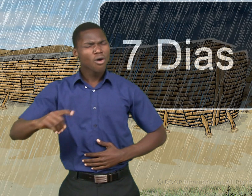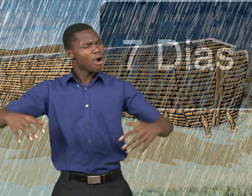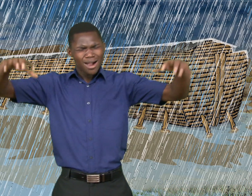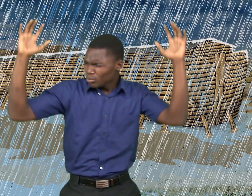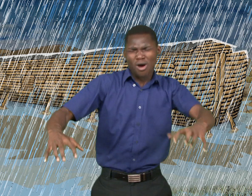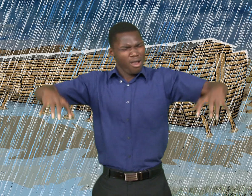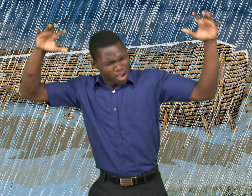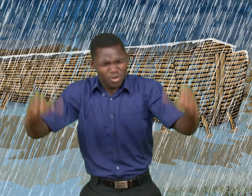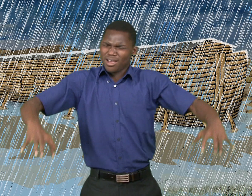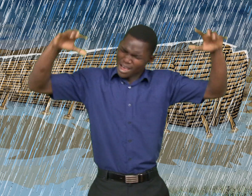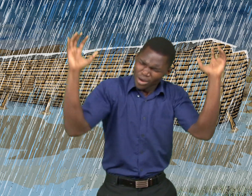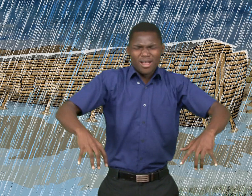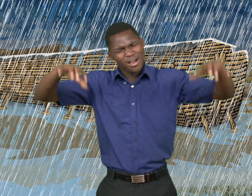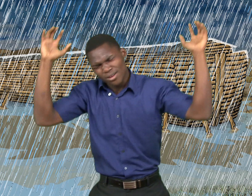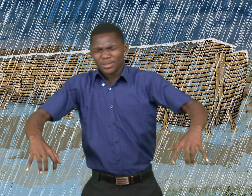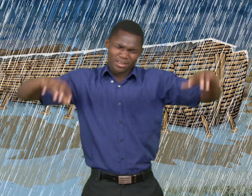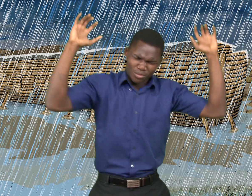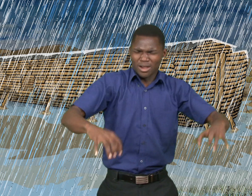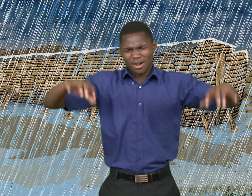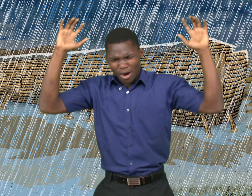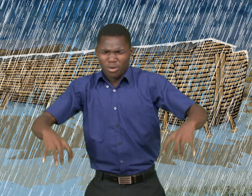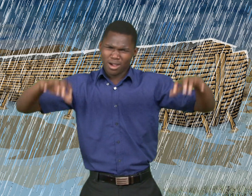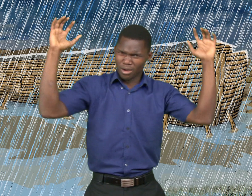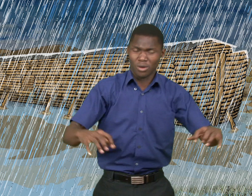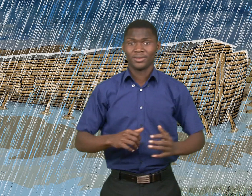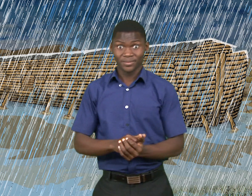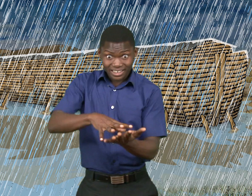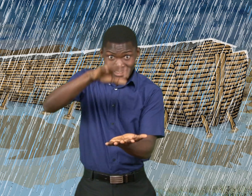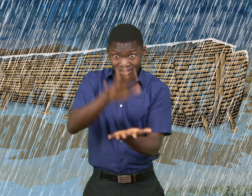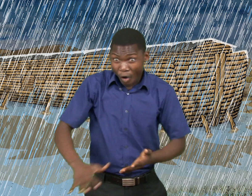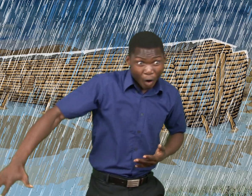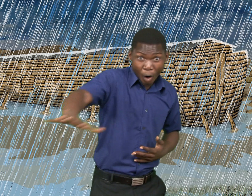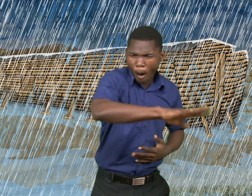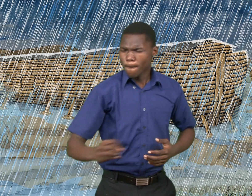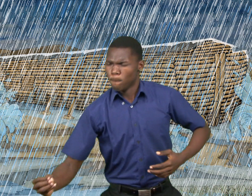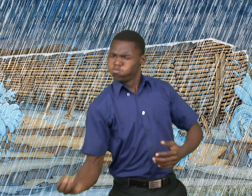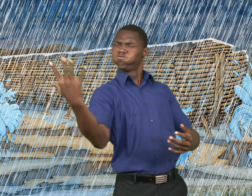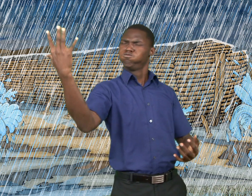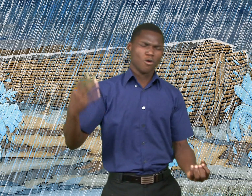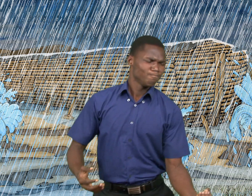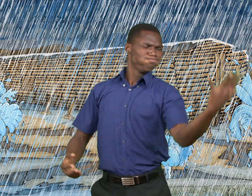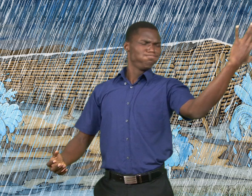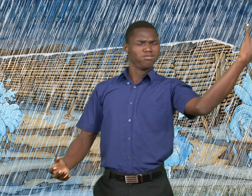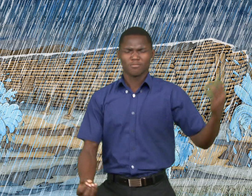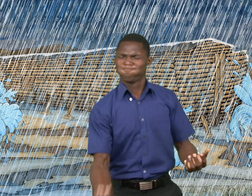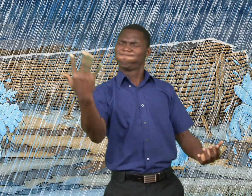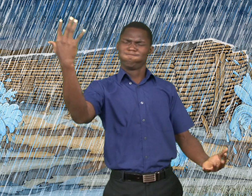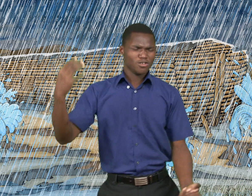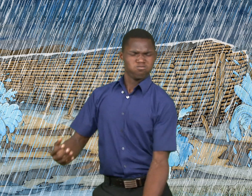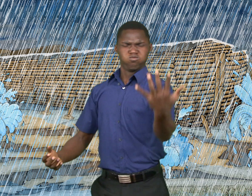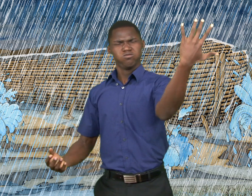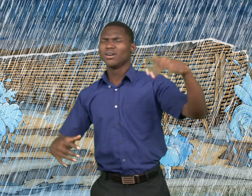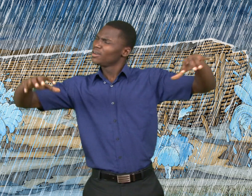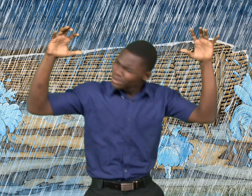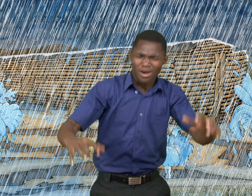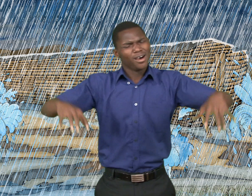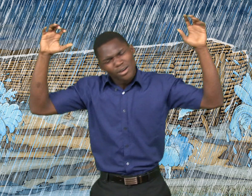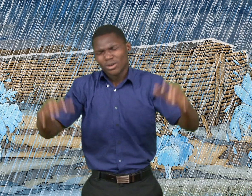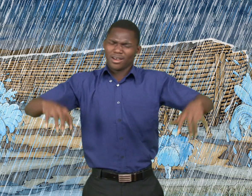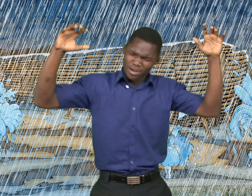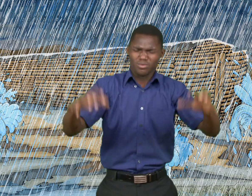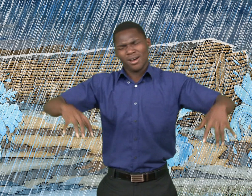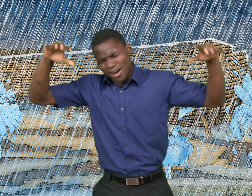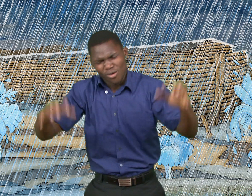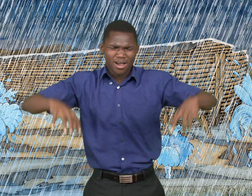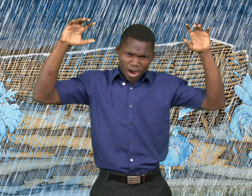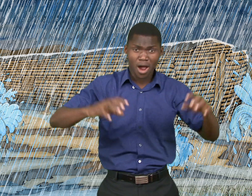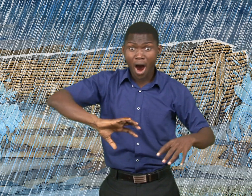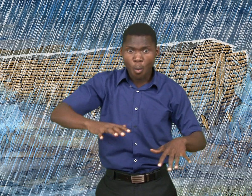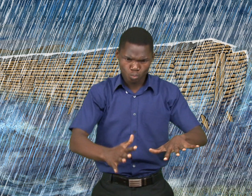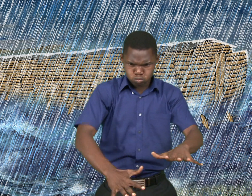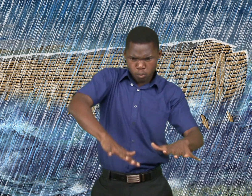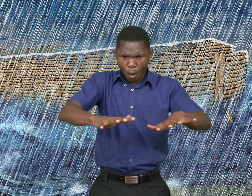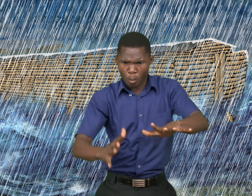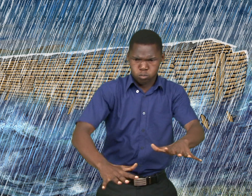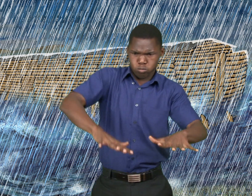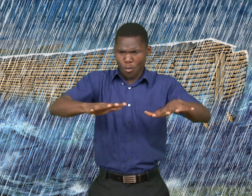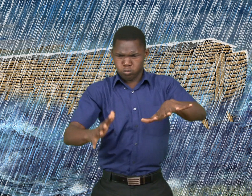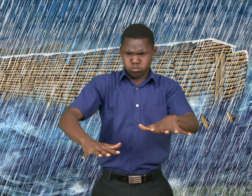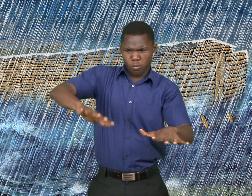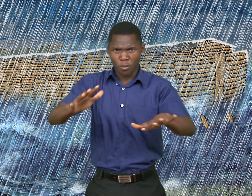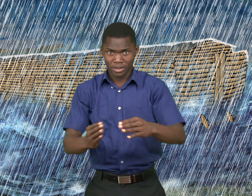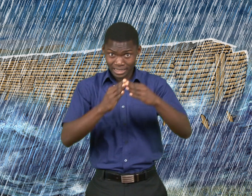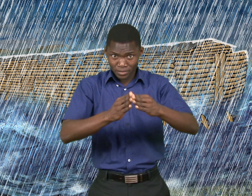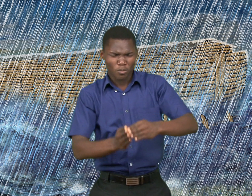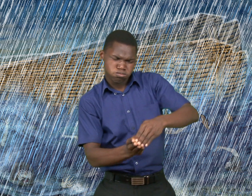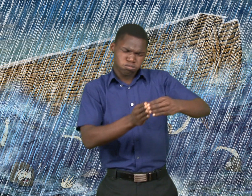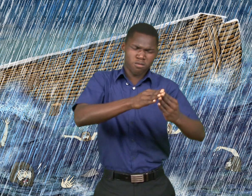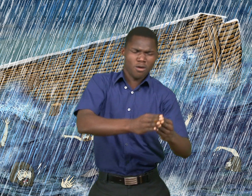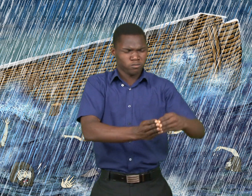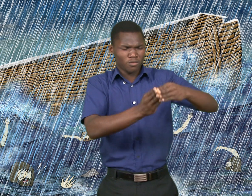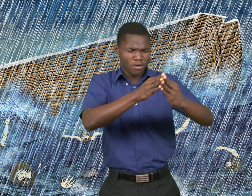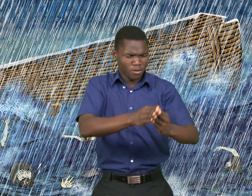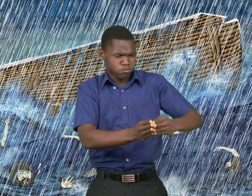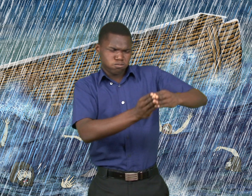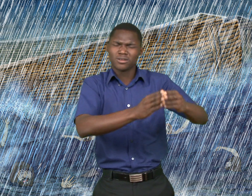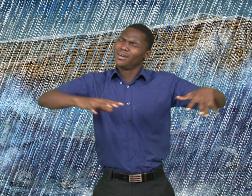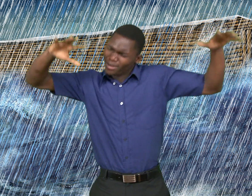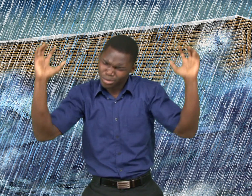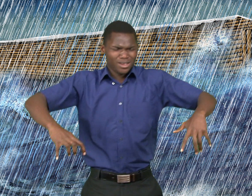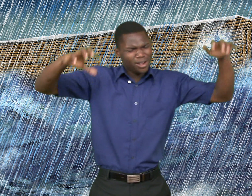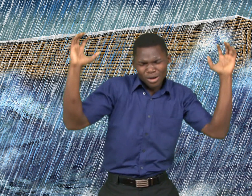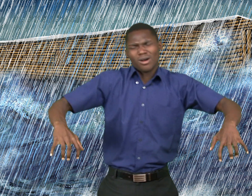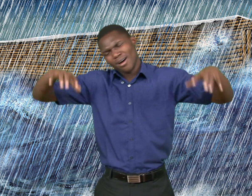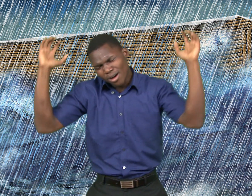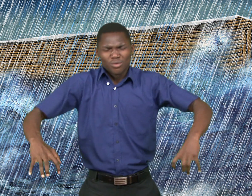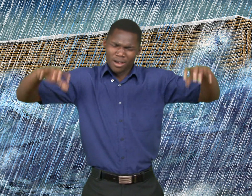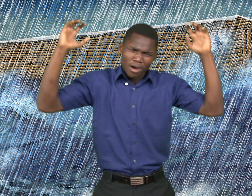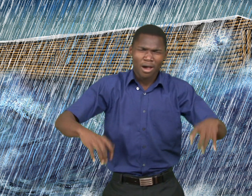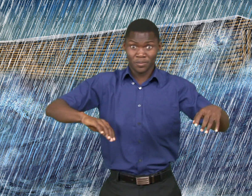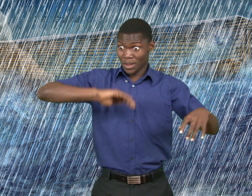On that very day Noah entered the ark, along with his sons Shem, Ham, and Japheth, and his wife, and the three wives of his sons— they and every kind of wild animal, livestock, crawling creature, bird, and winged creature. They came to Noah to enter the ark, two by two of every creature with the breath of life. And they entered, the male and female of every living thing, as God had commanded Noah.